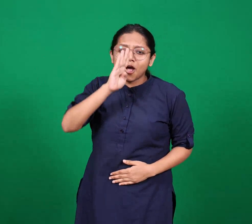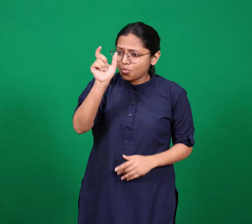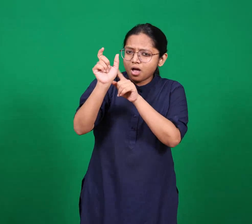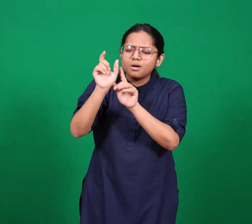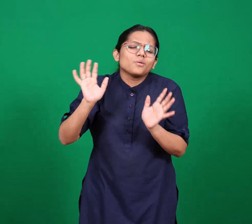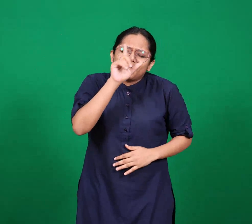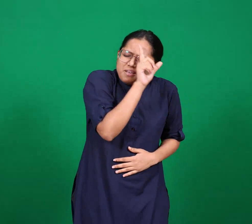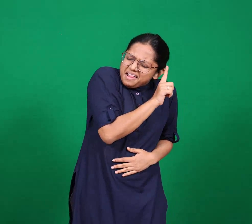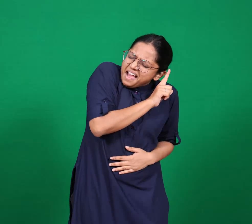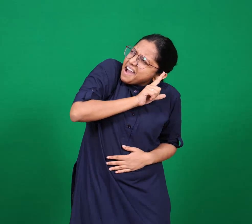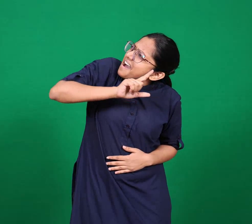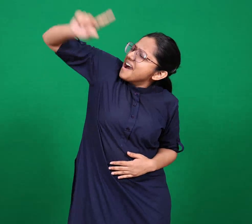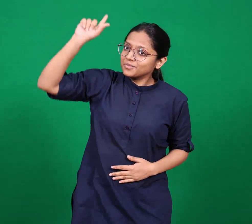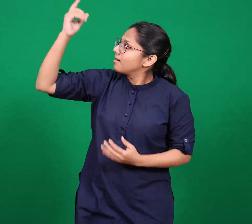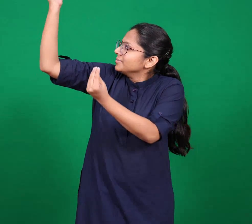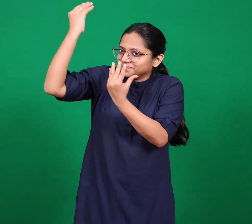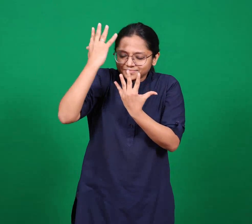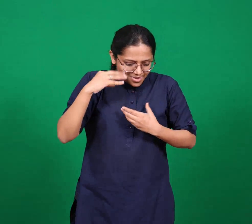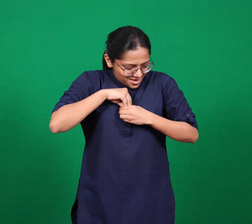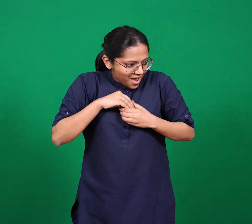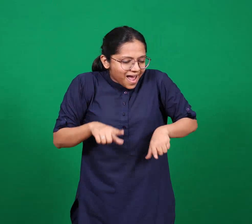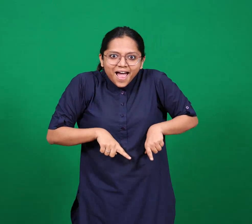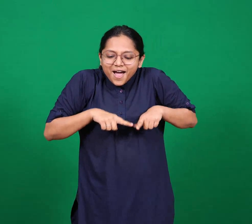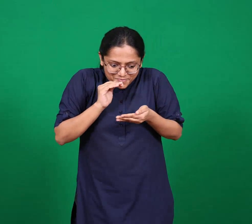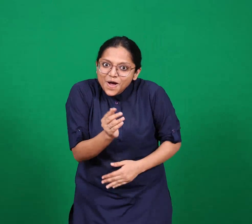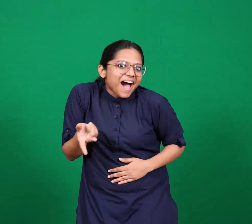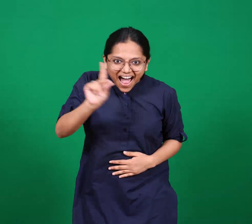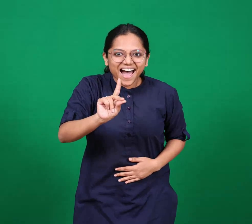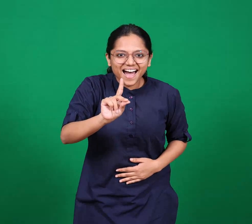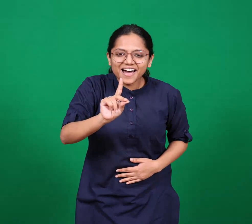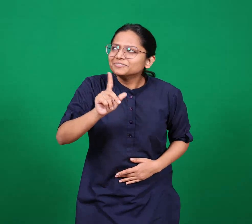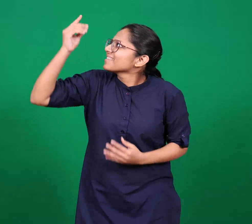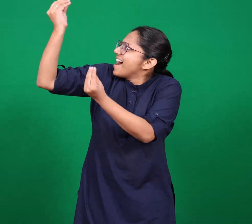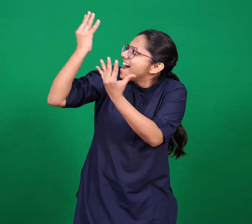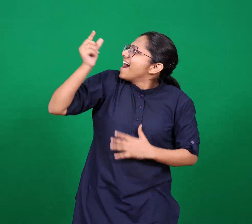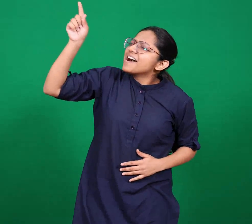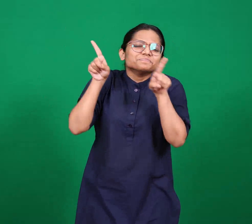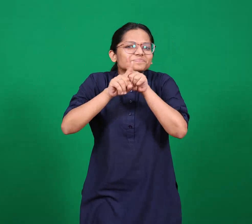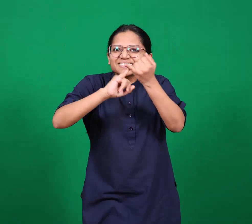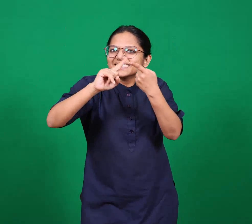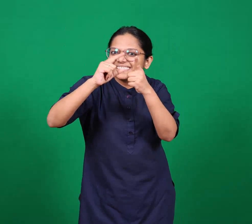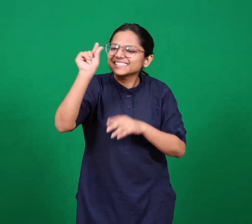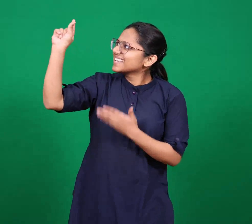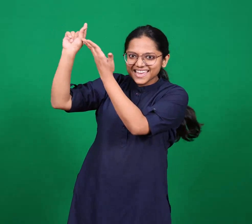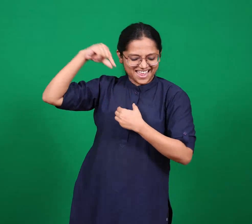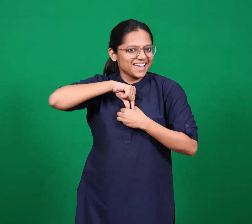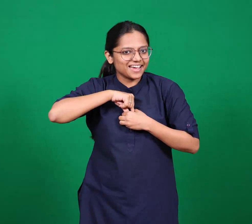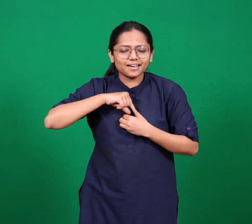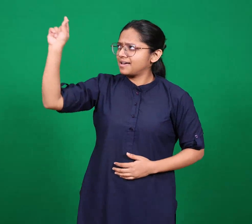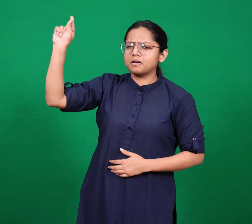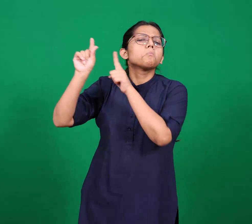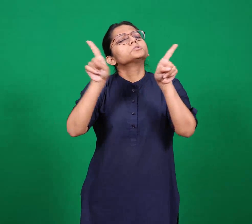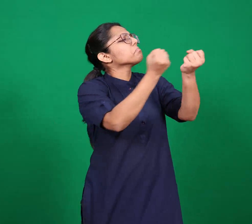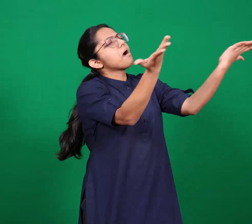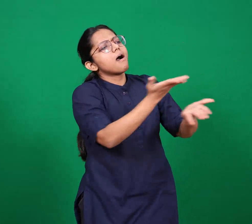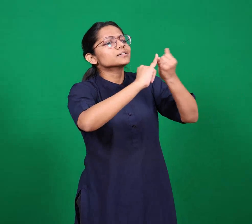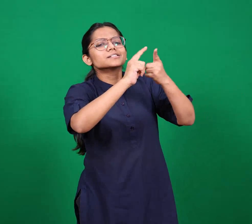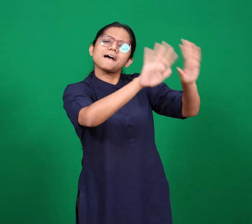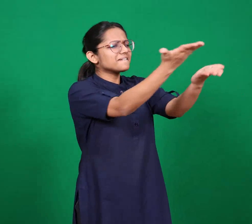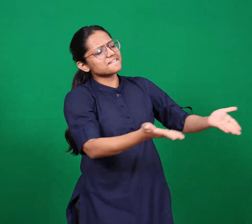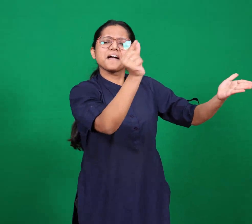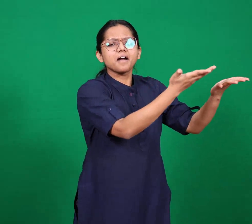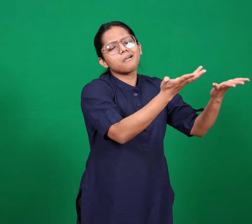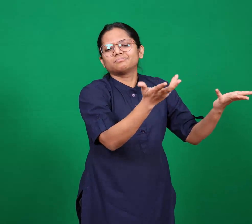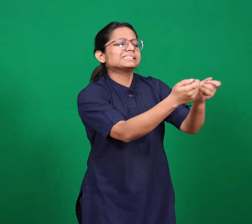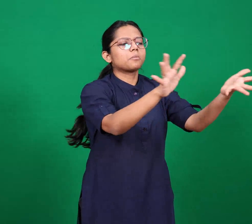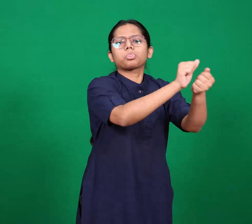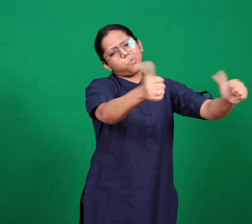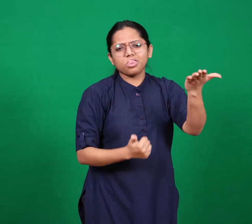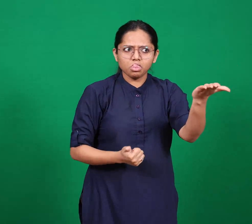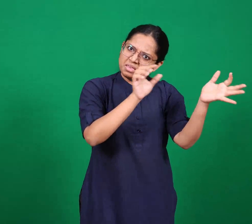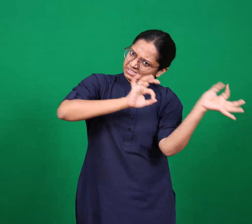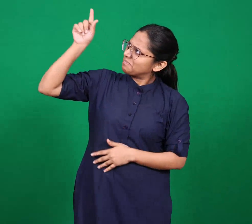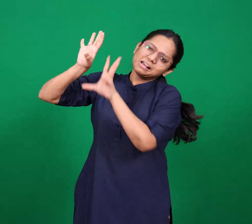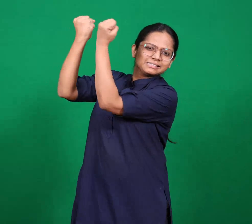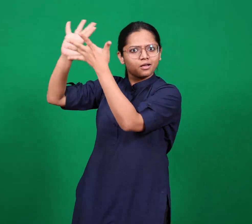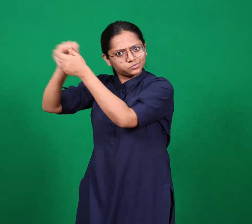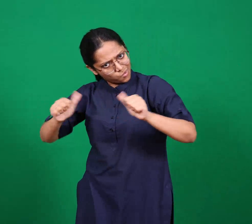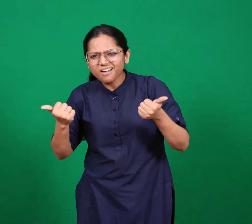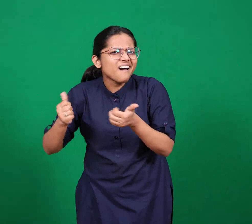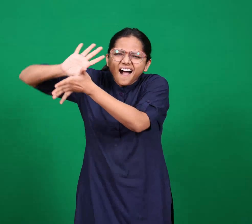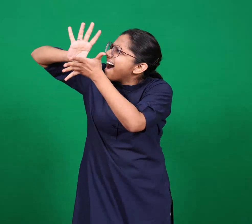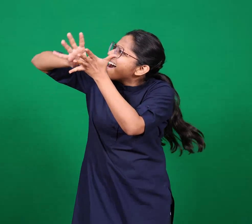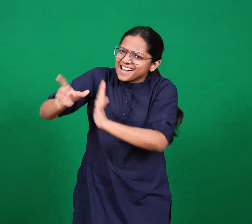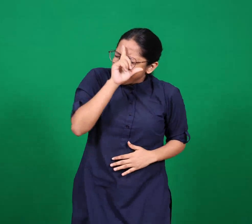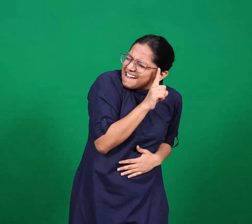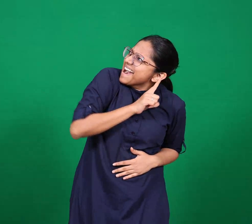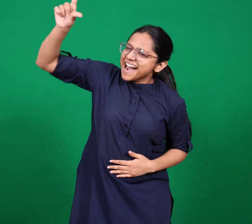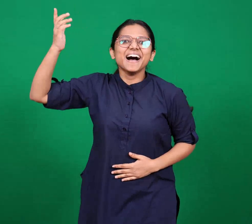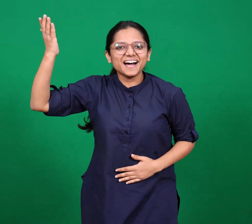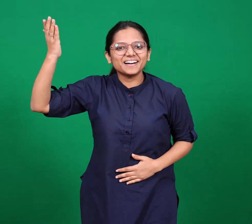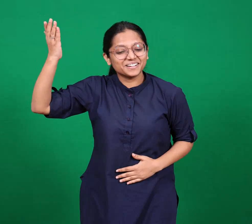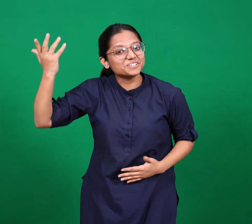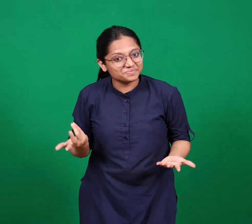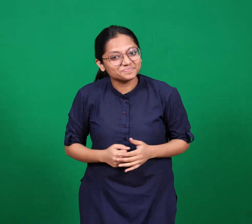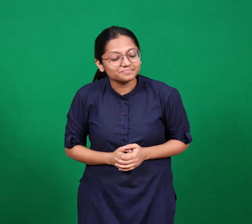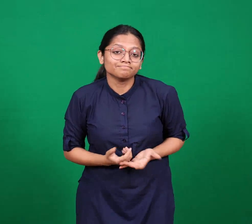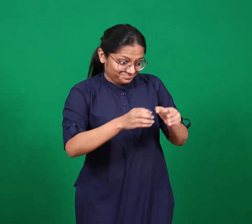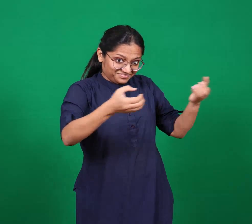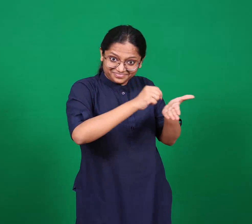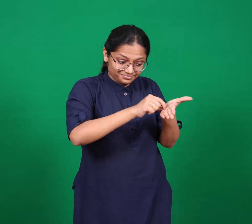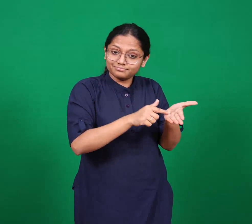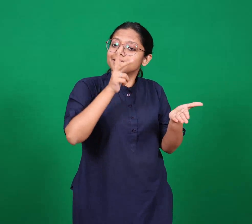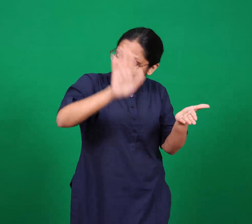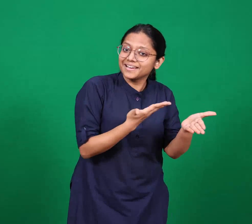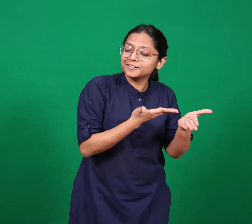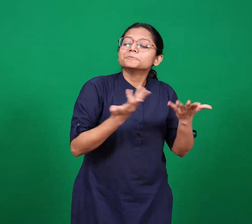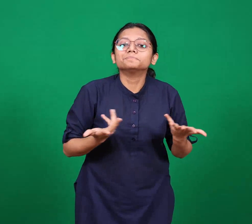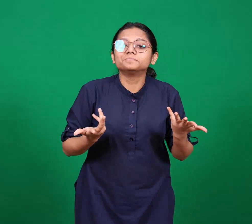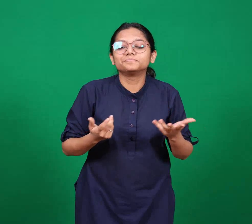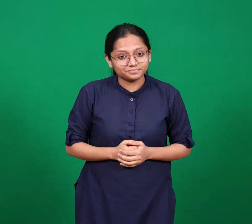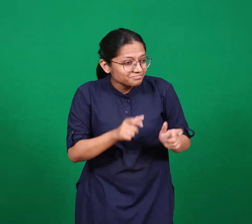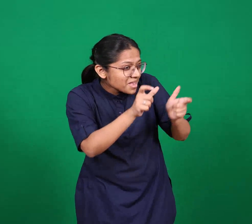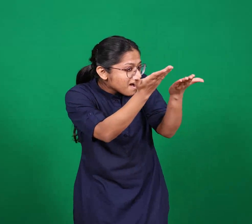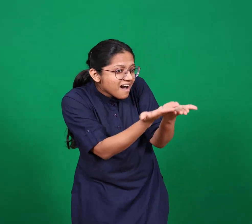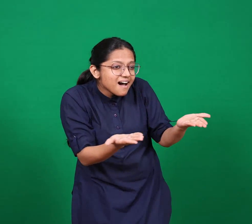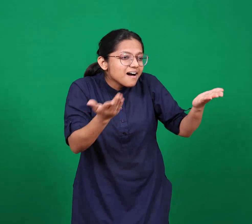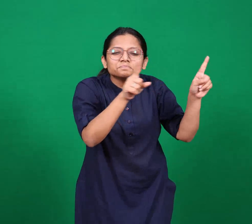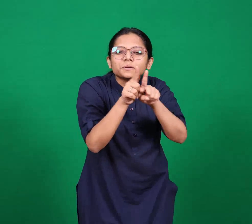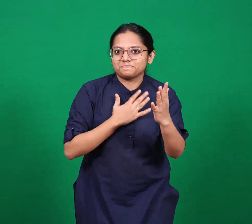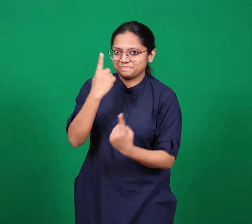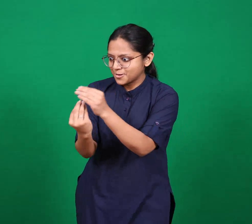For you have been born again, not of perishable seed, but of imperishable, through the living and enduring word of God.